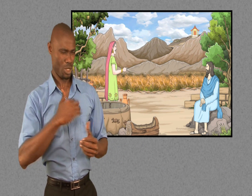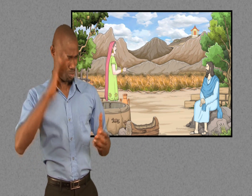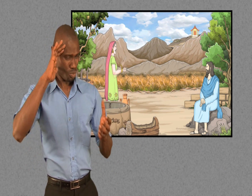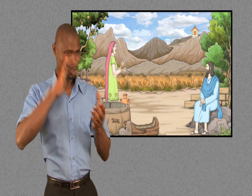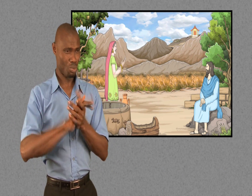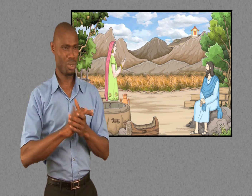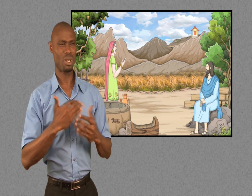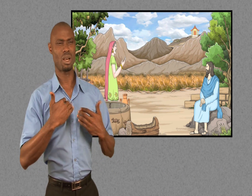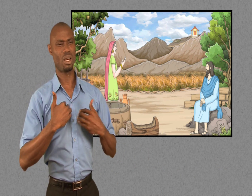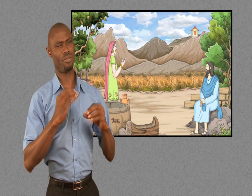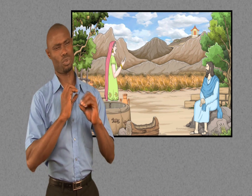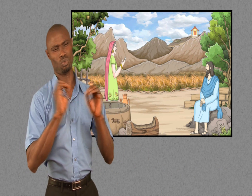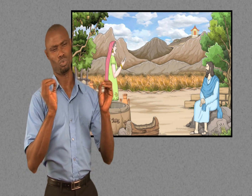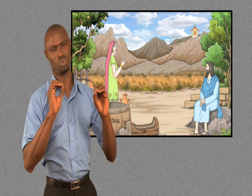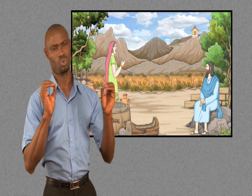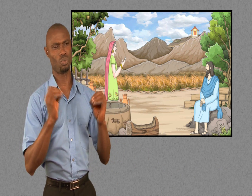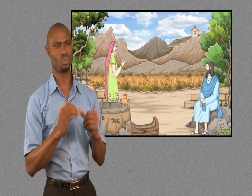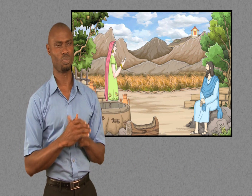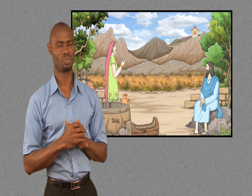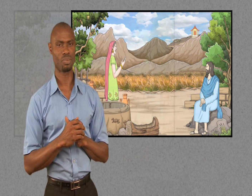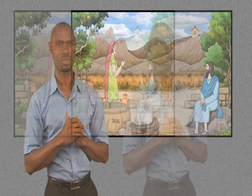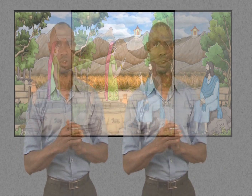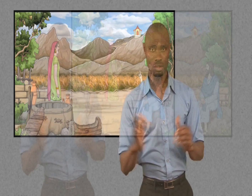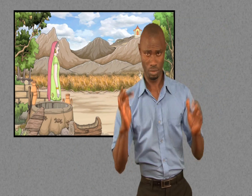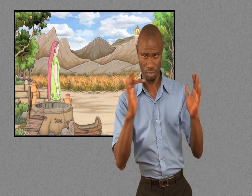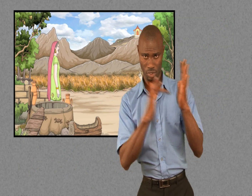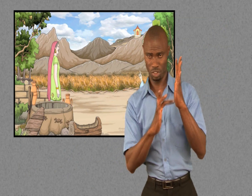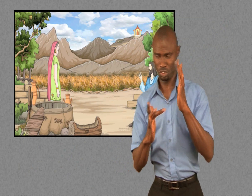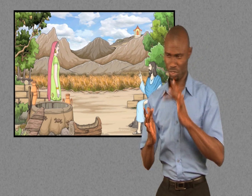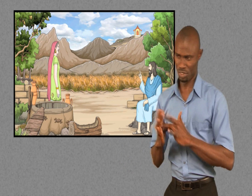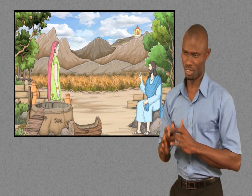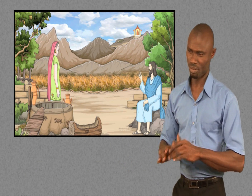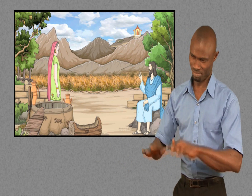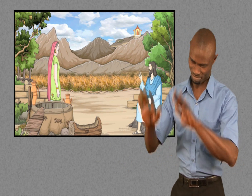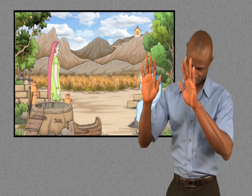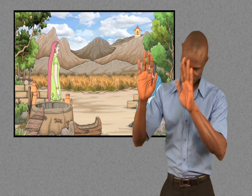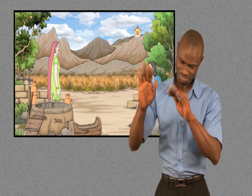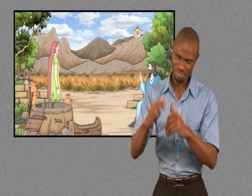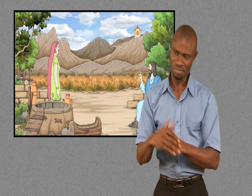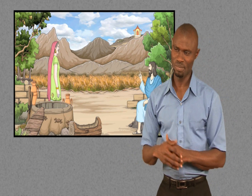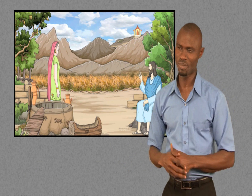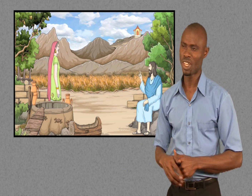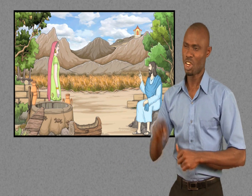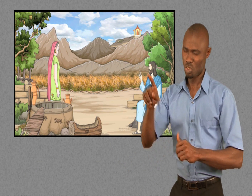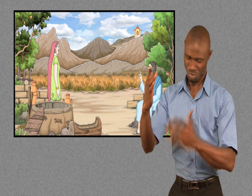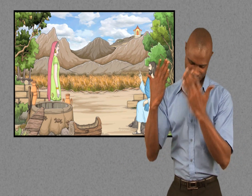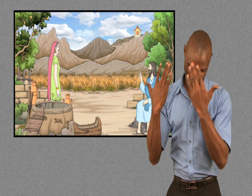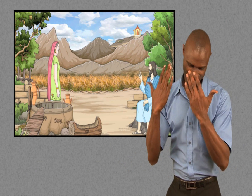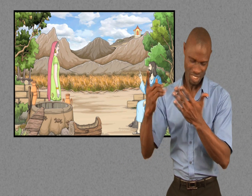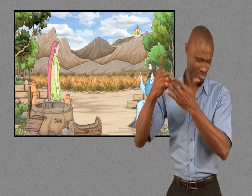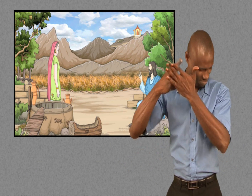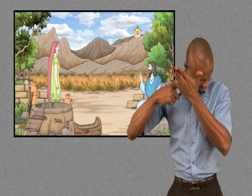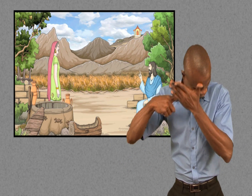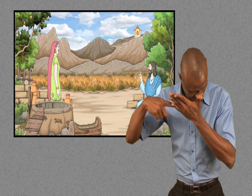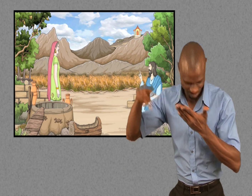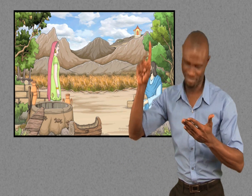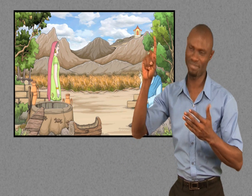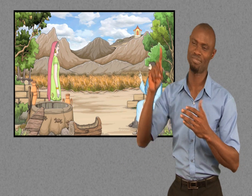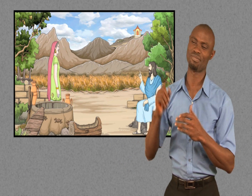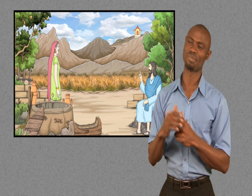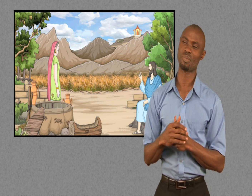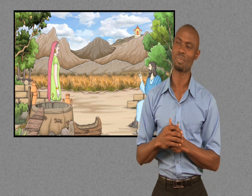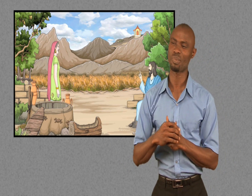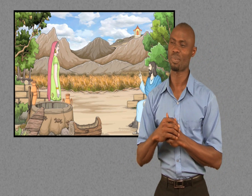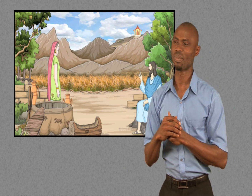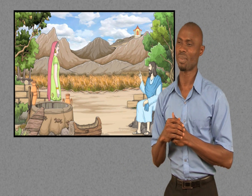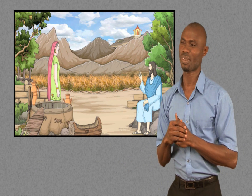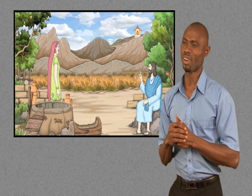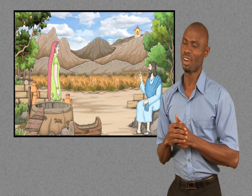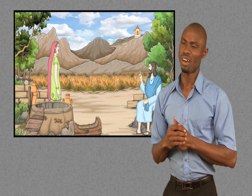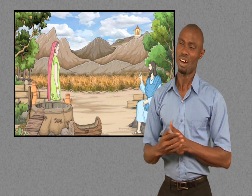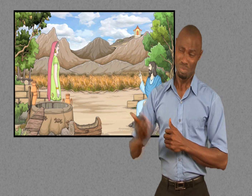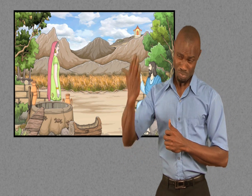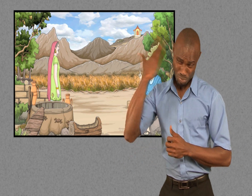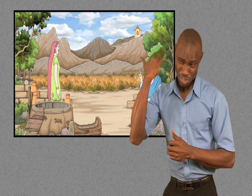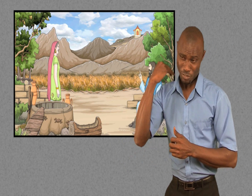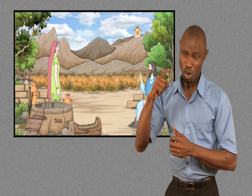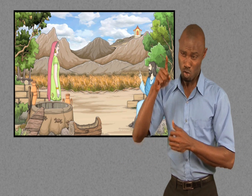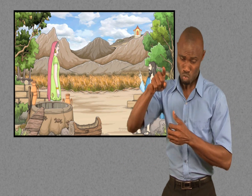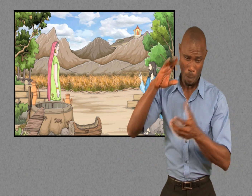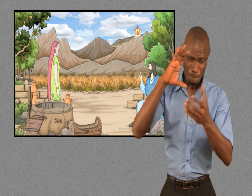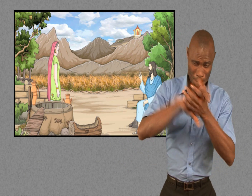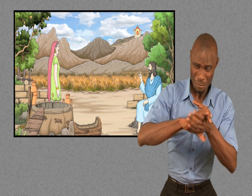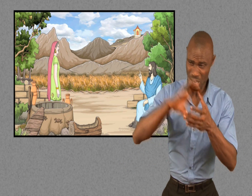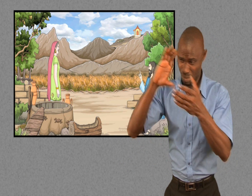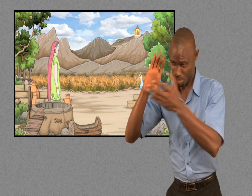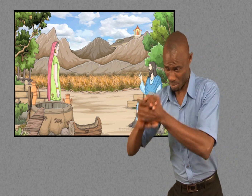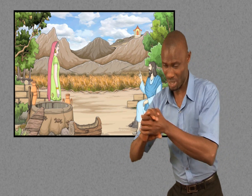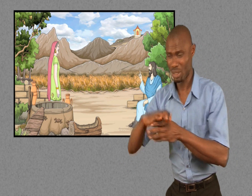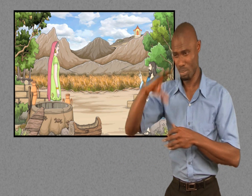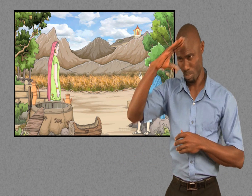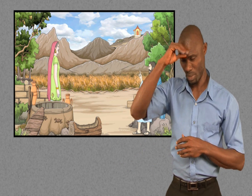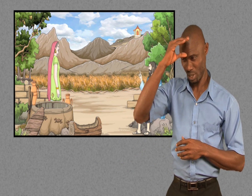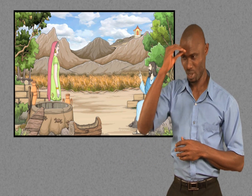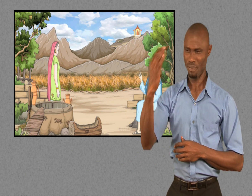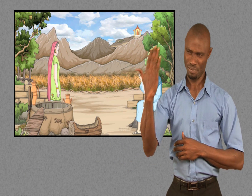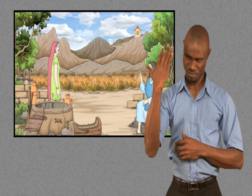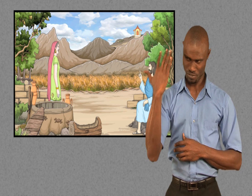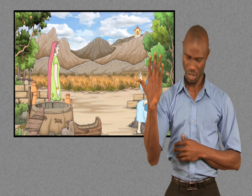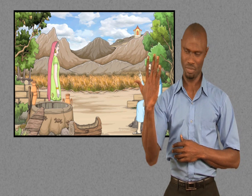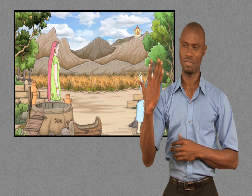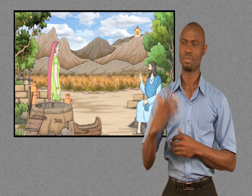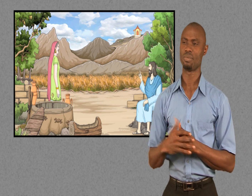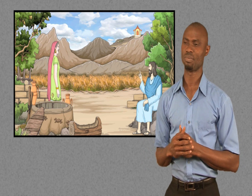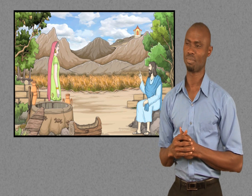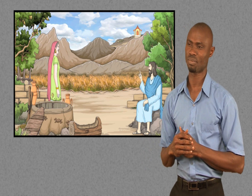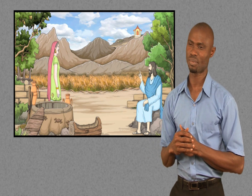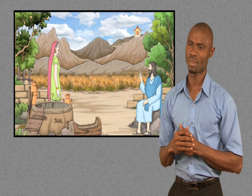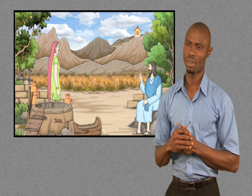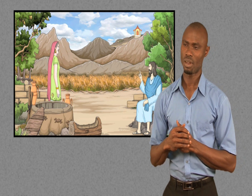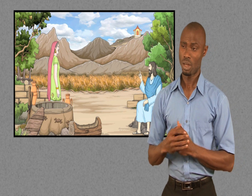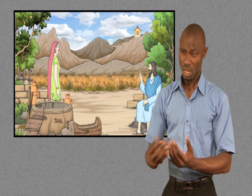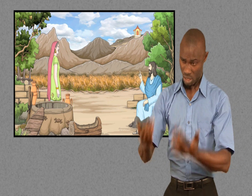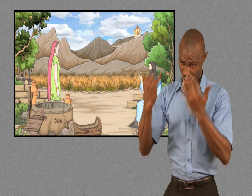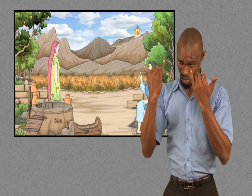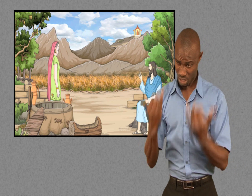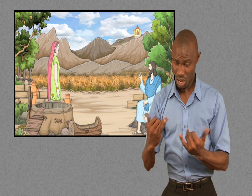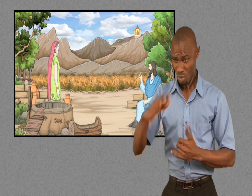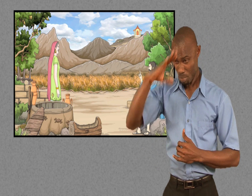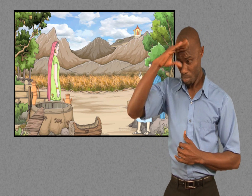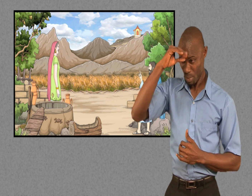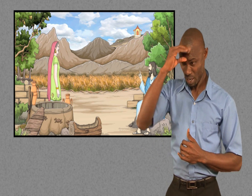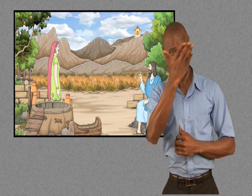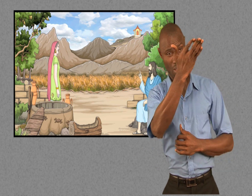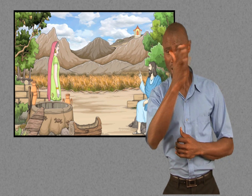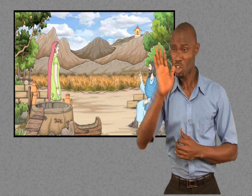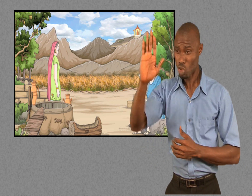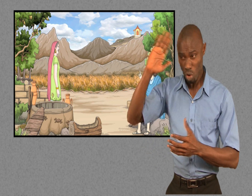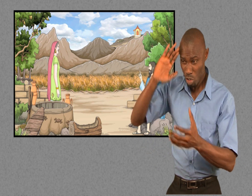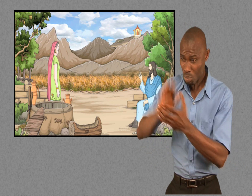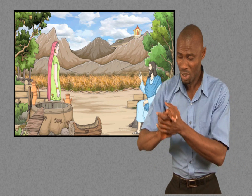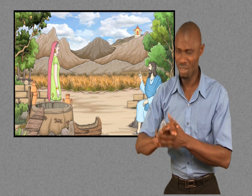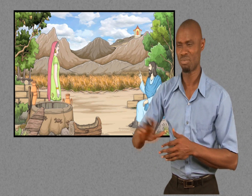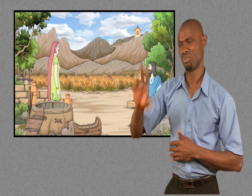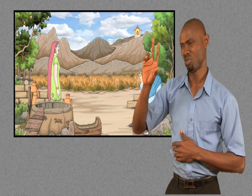Jesus said to her, “You are correct to say that you have no husband.